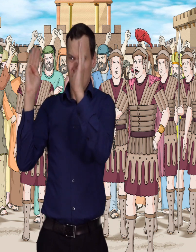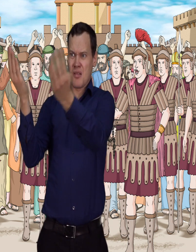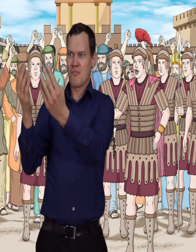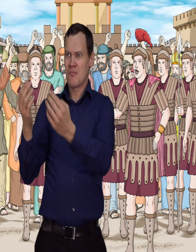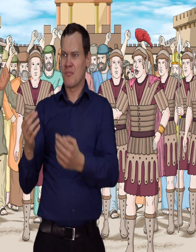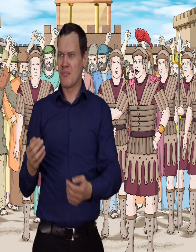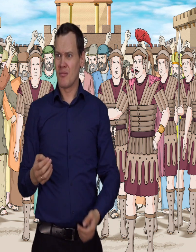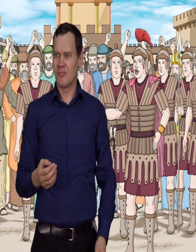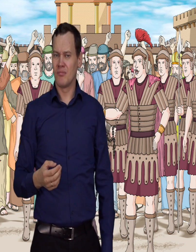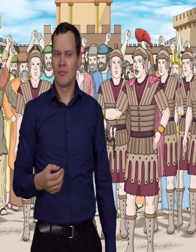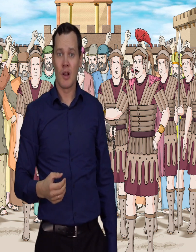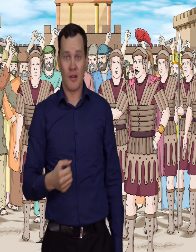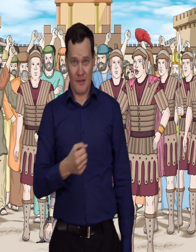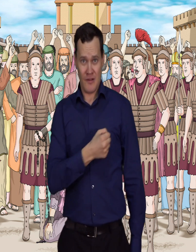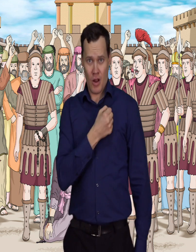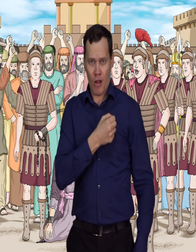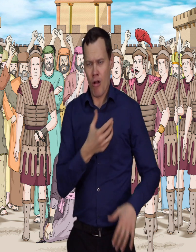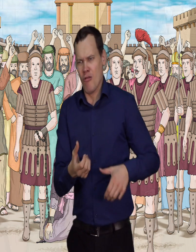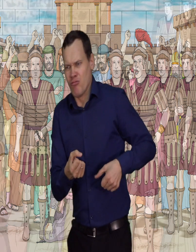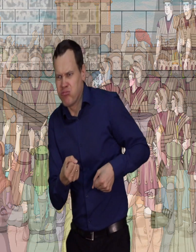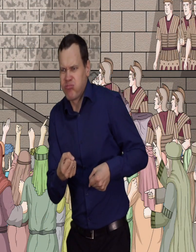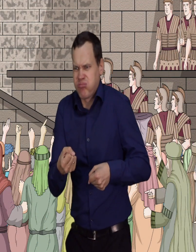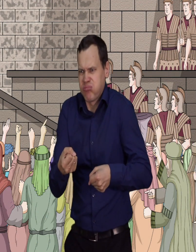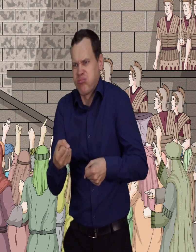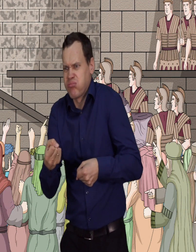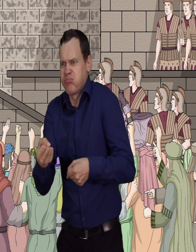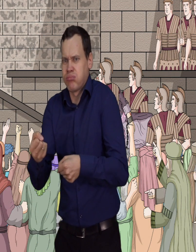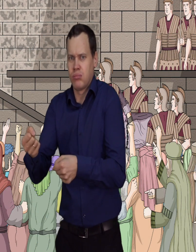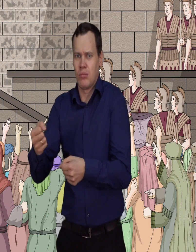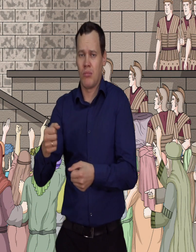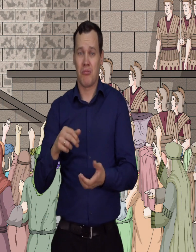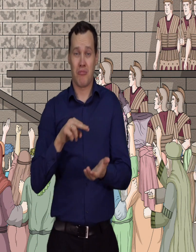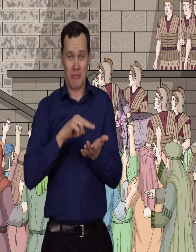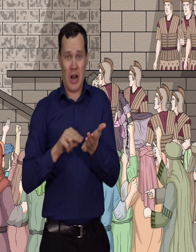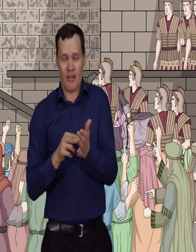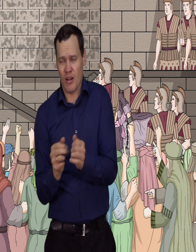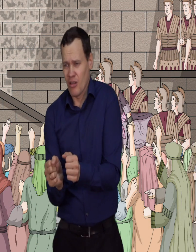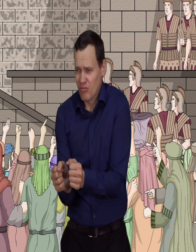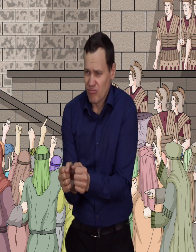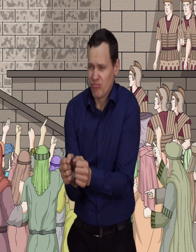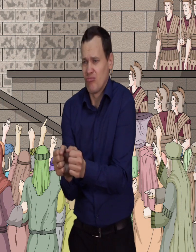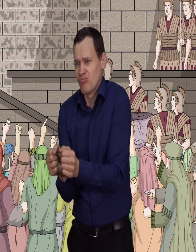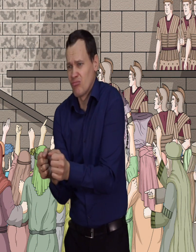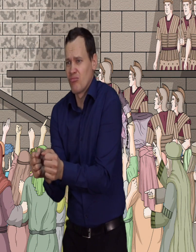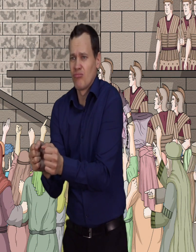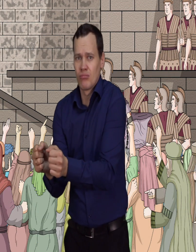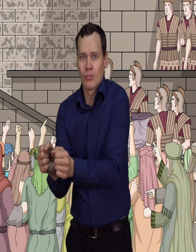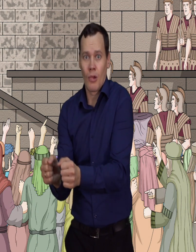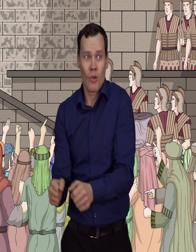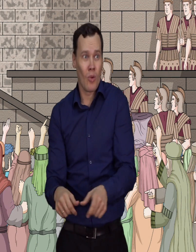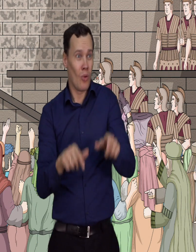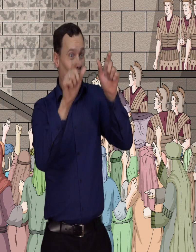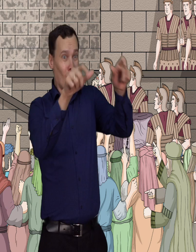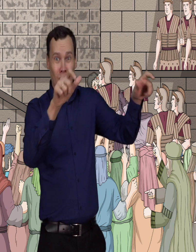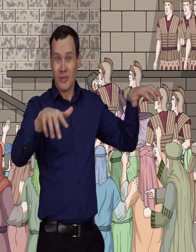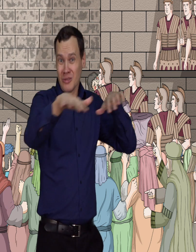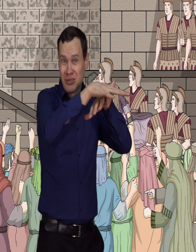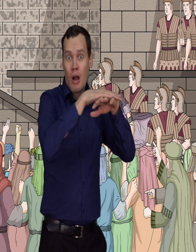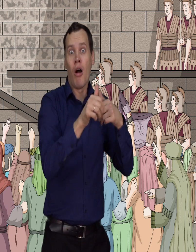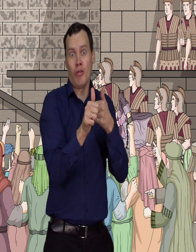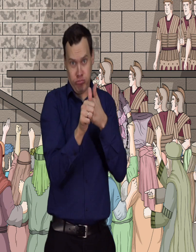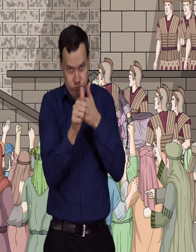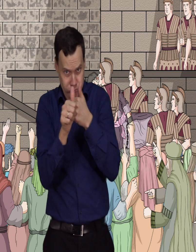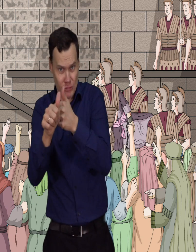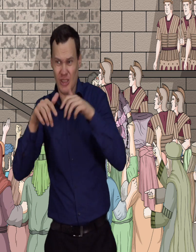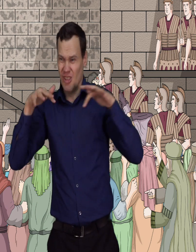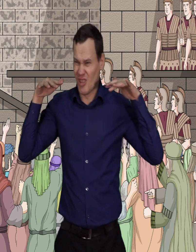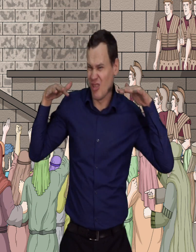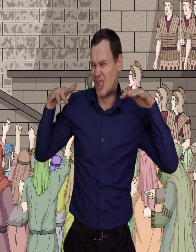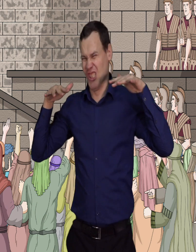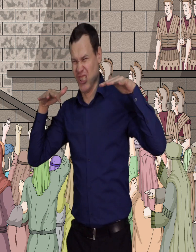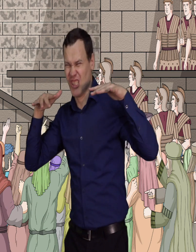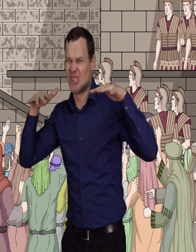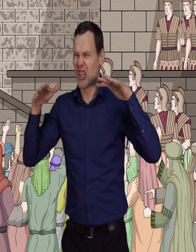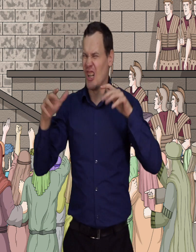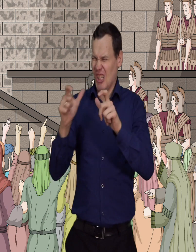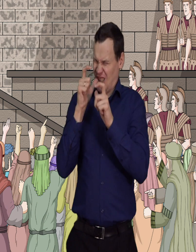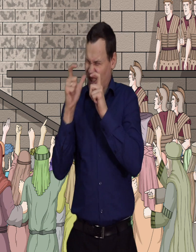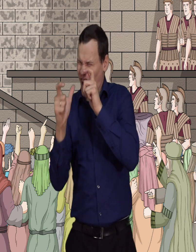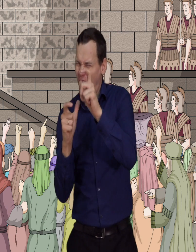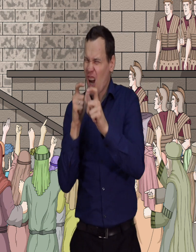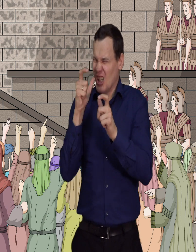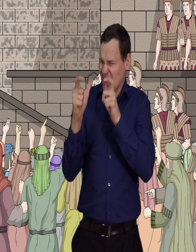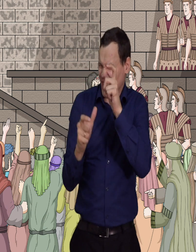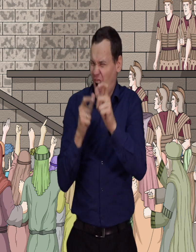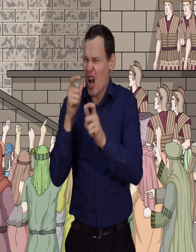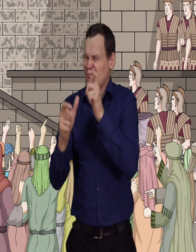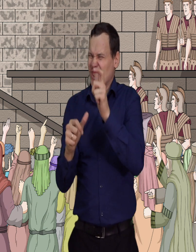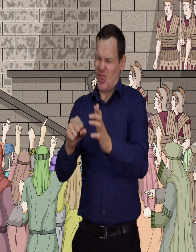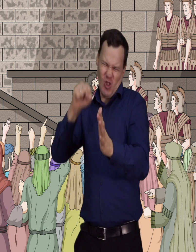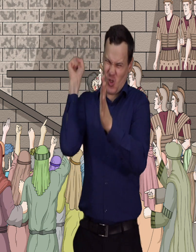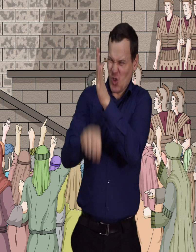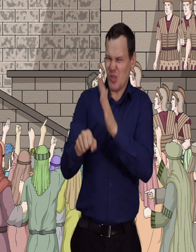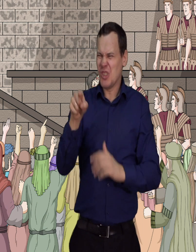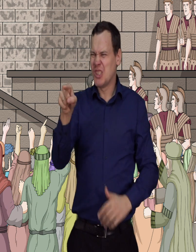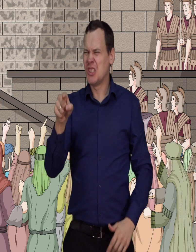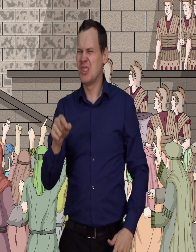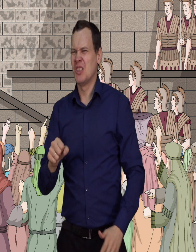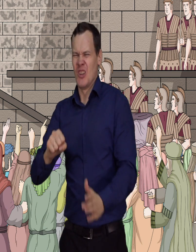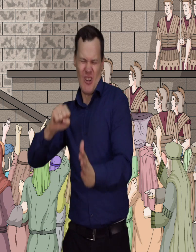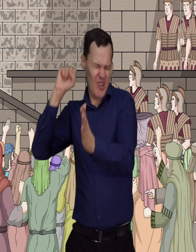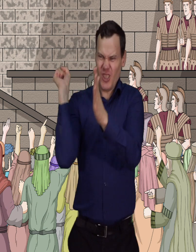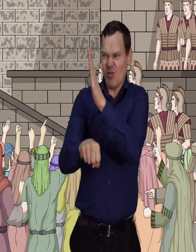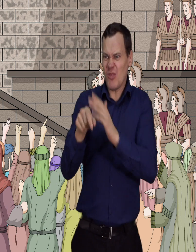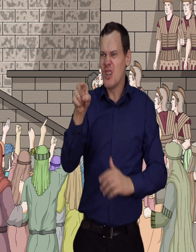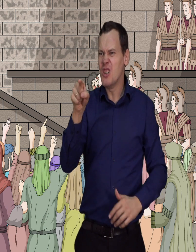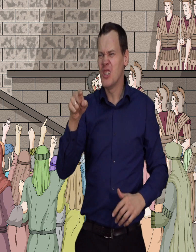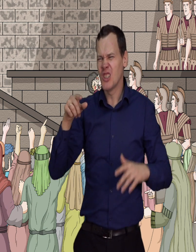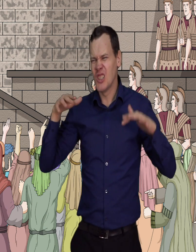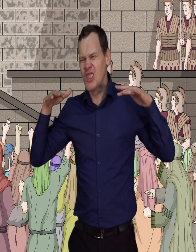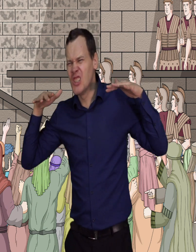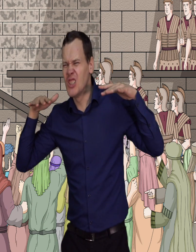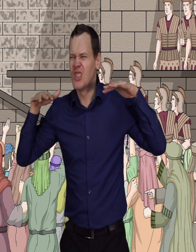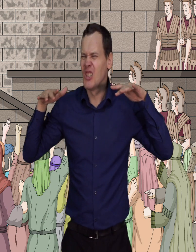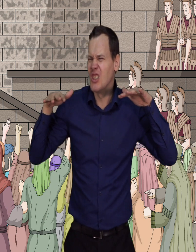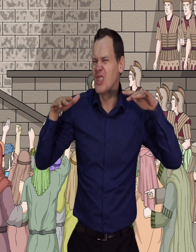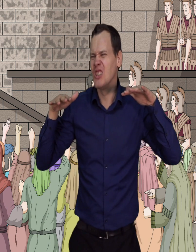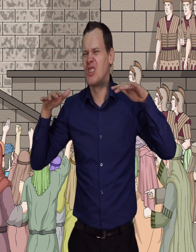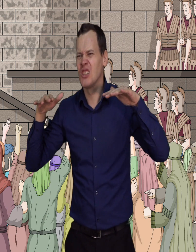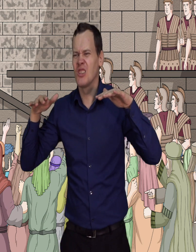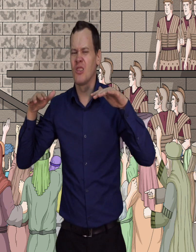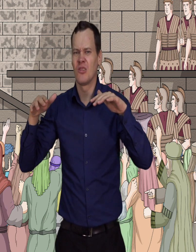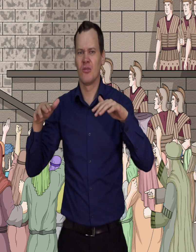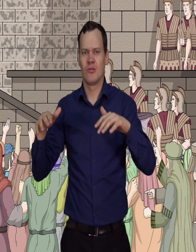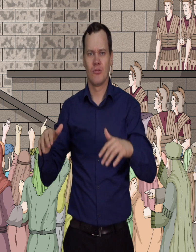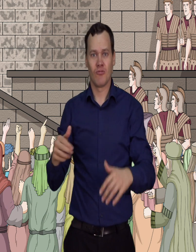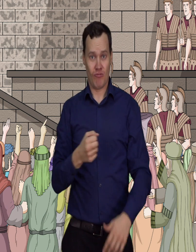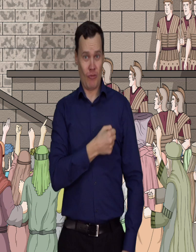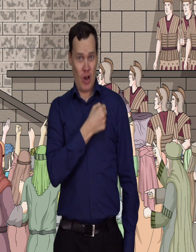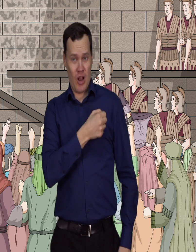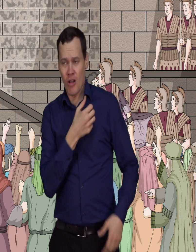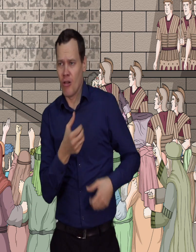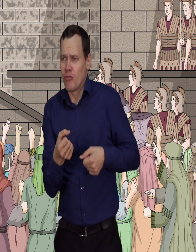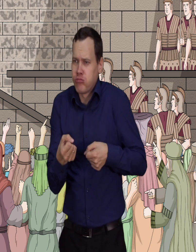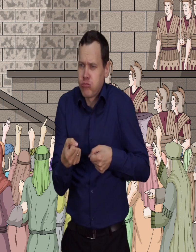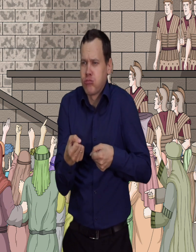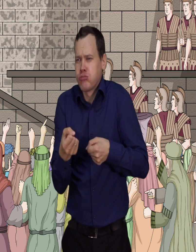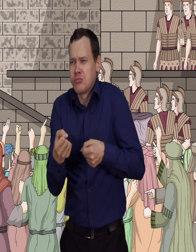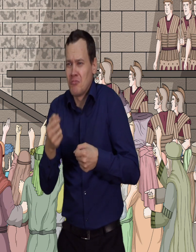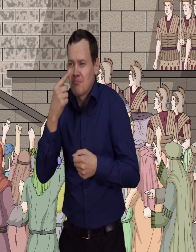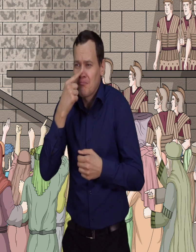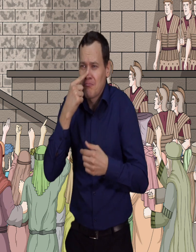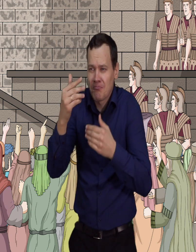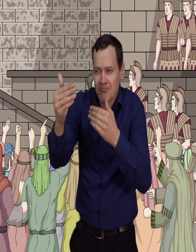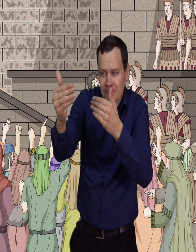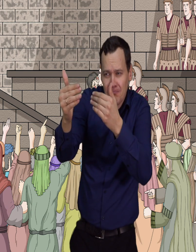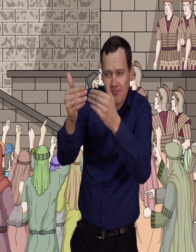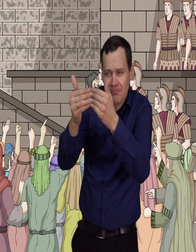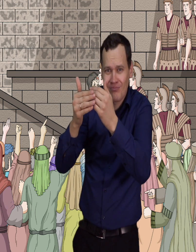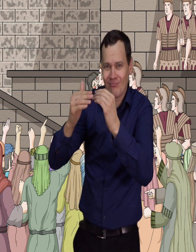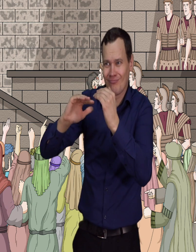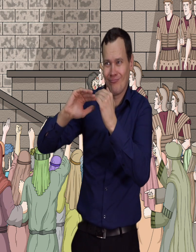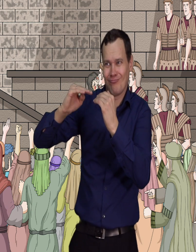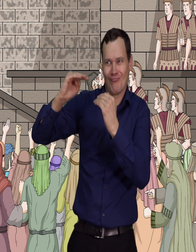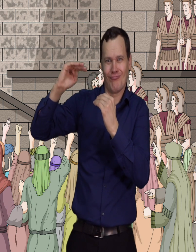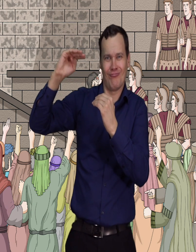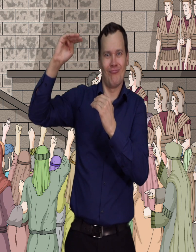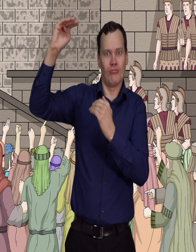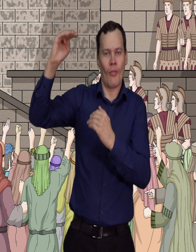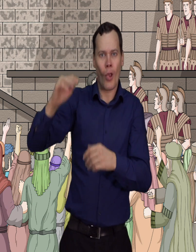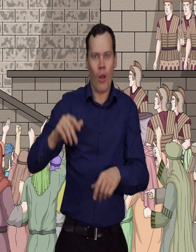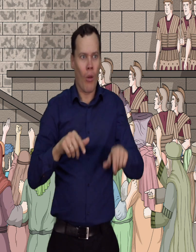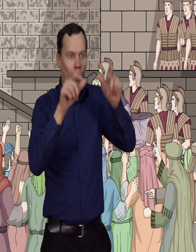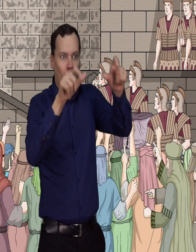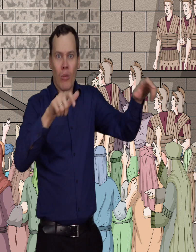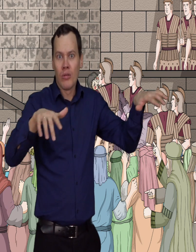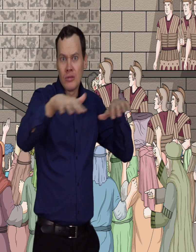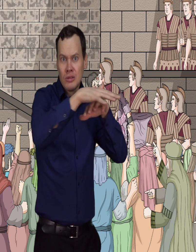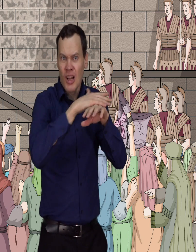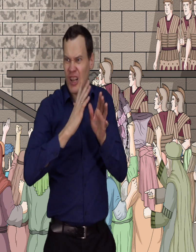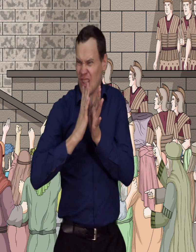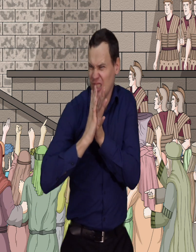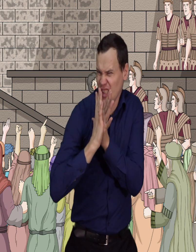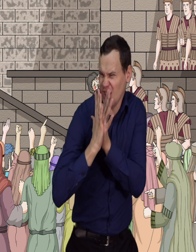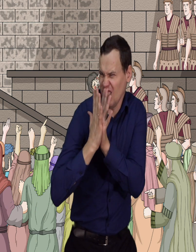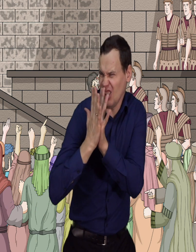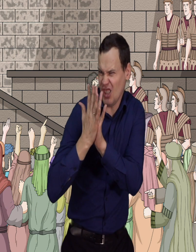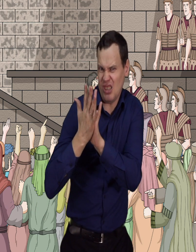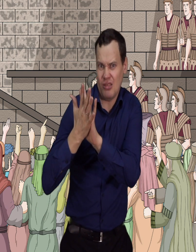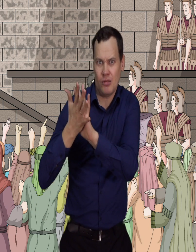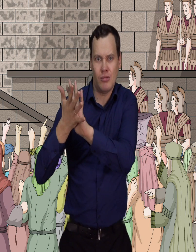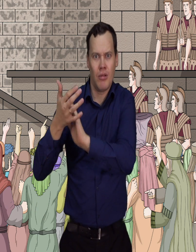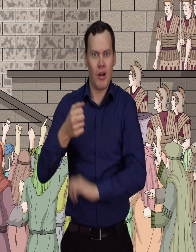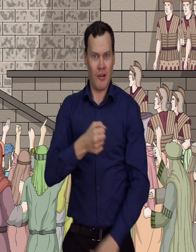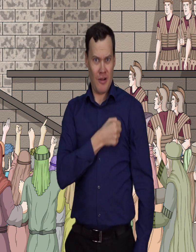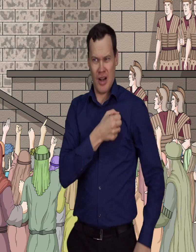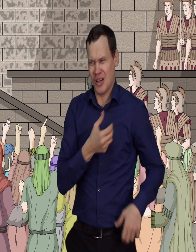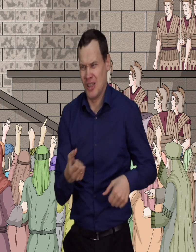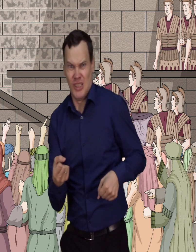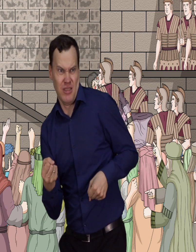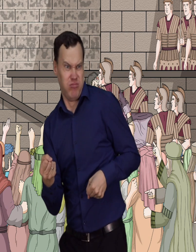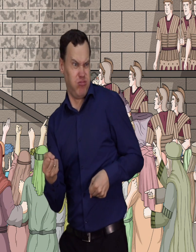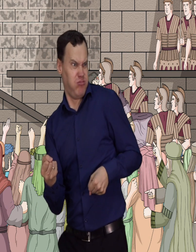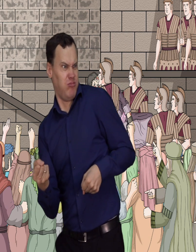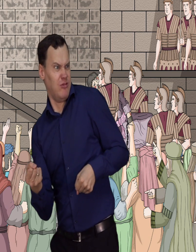When Paul reached the steps, he had to be carried by the soldiers because of the violence of the mob.